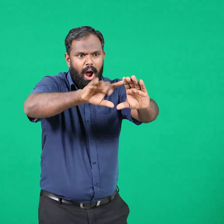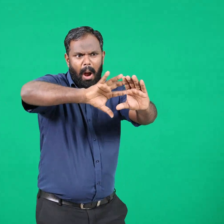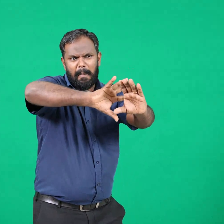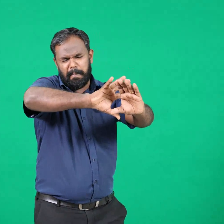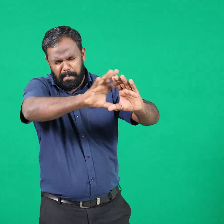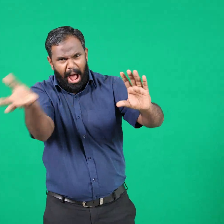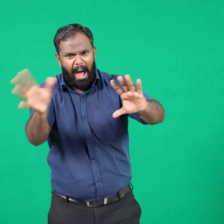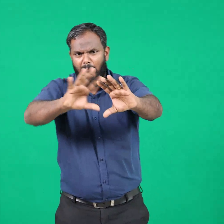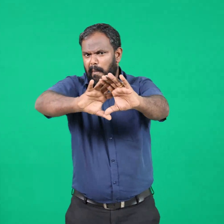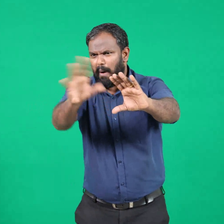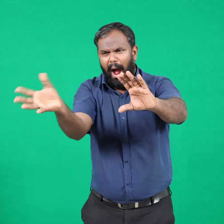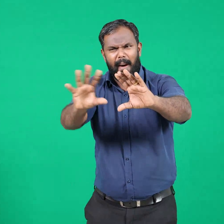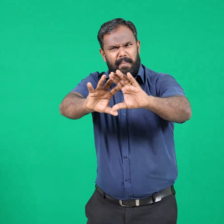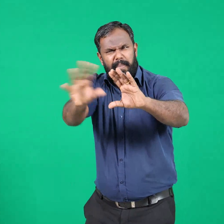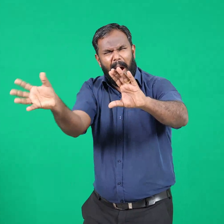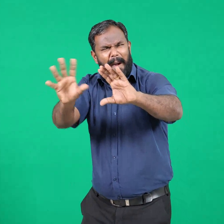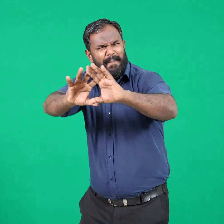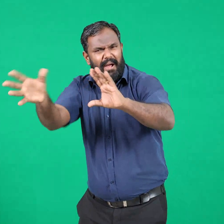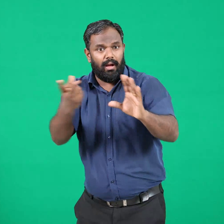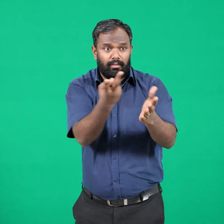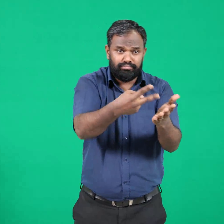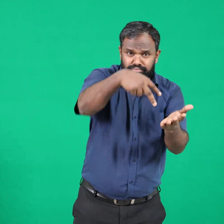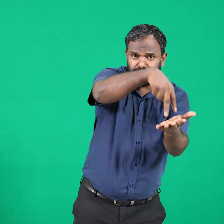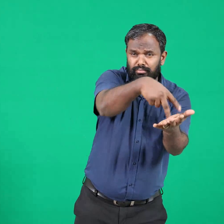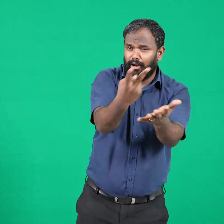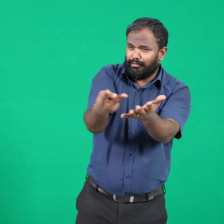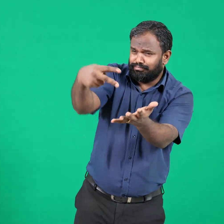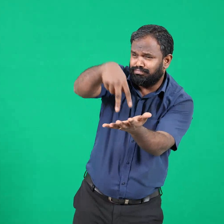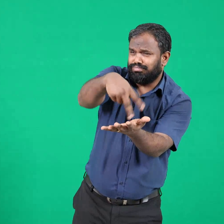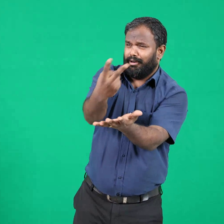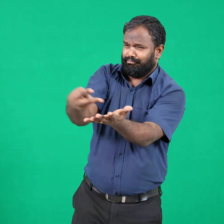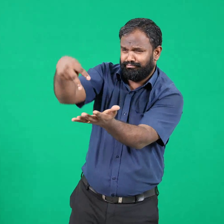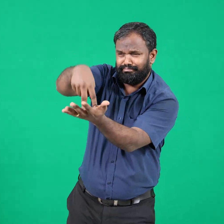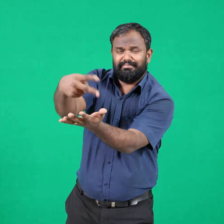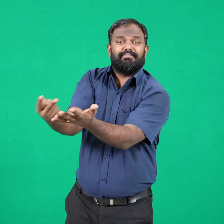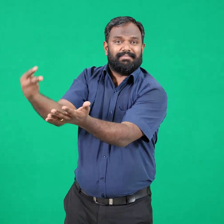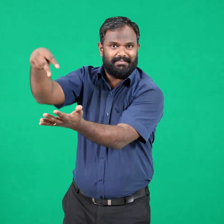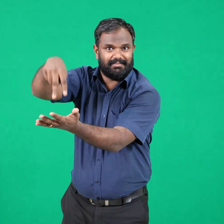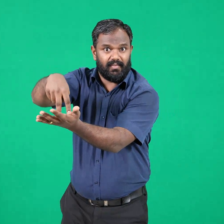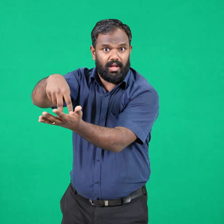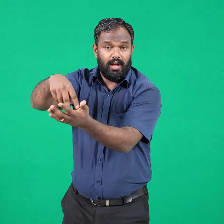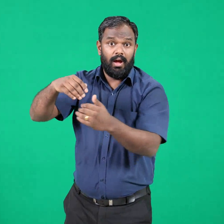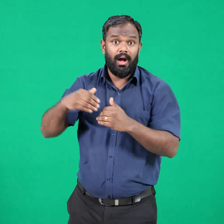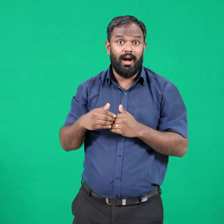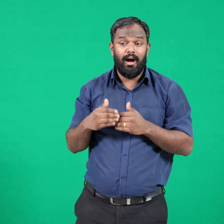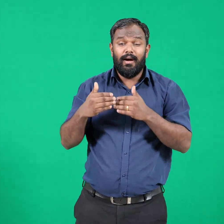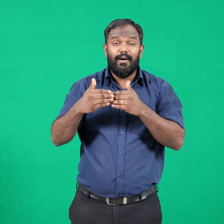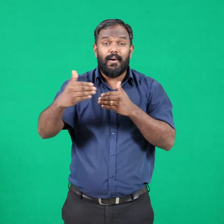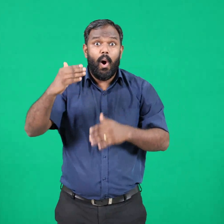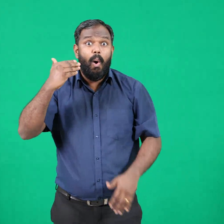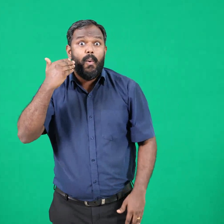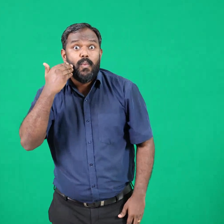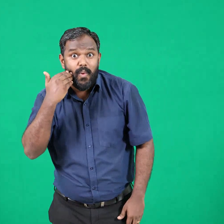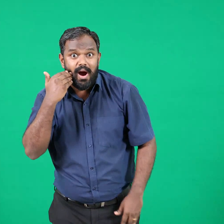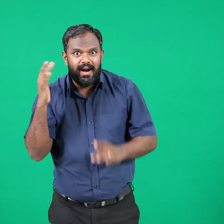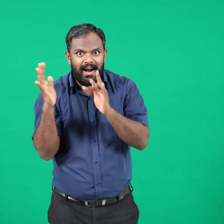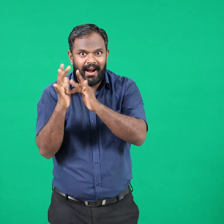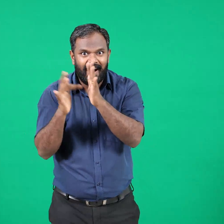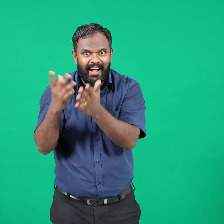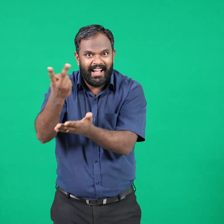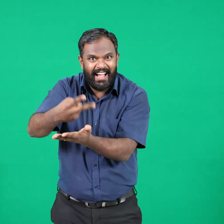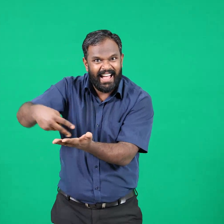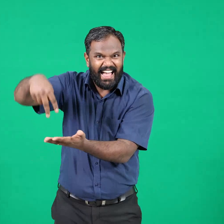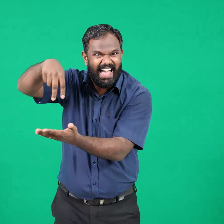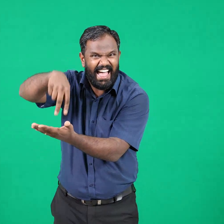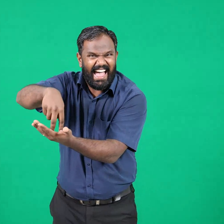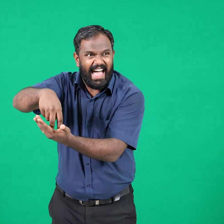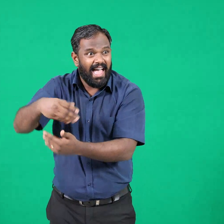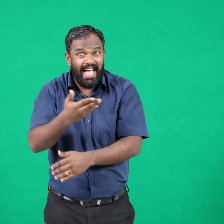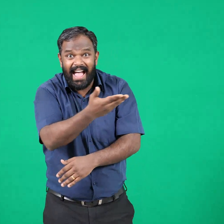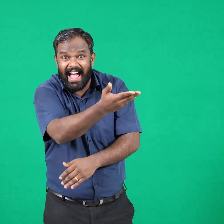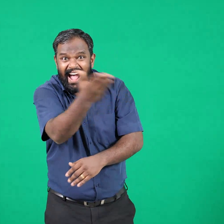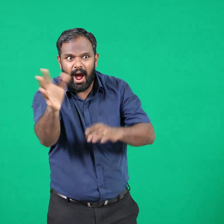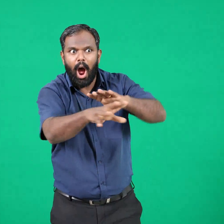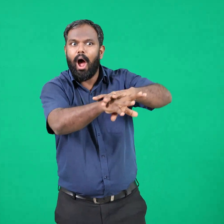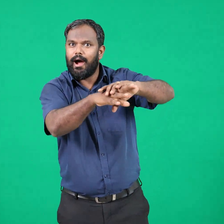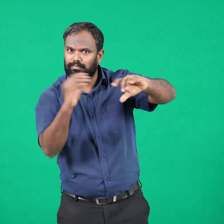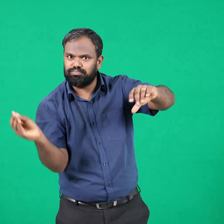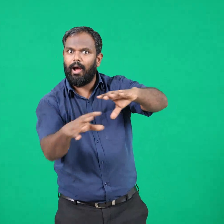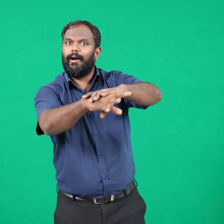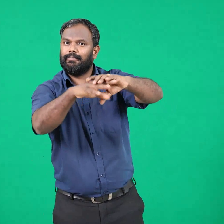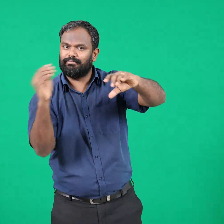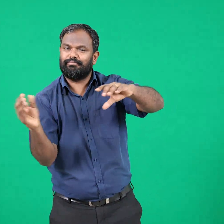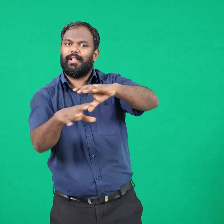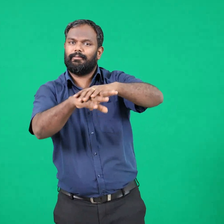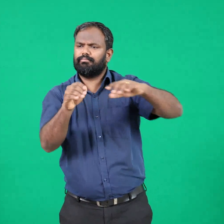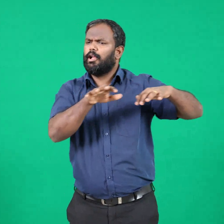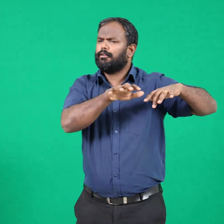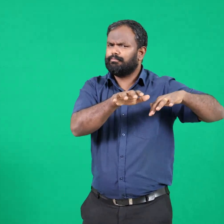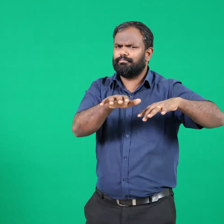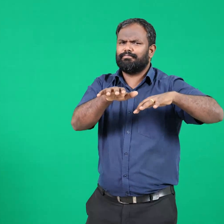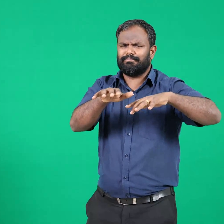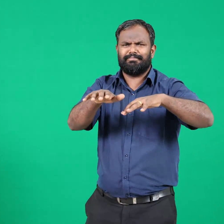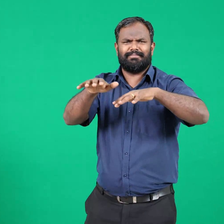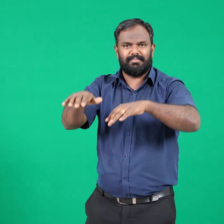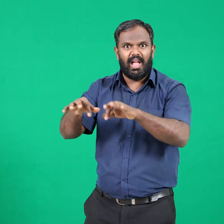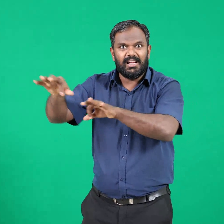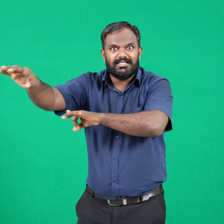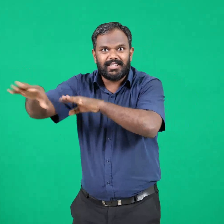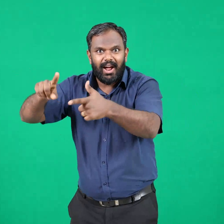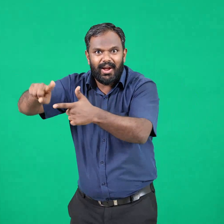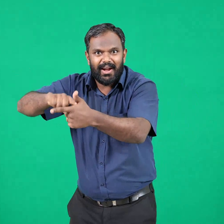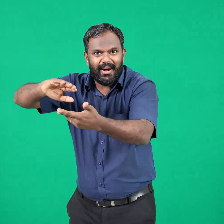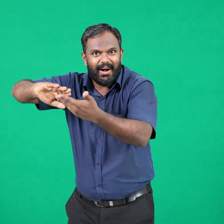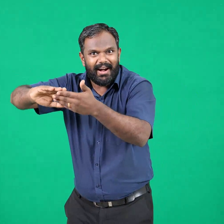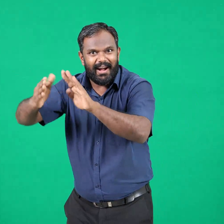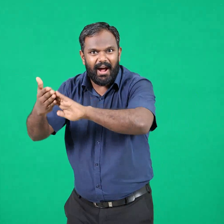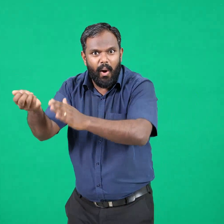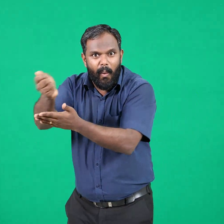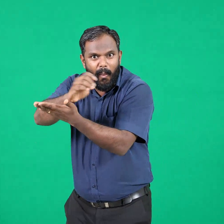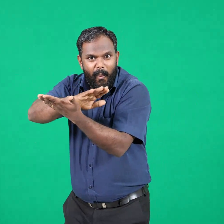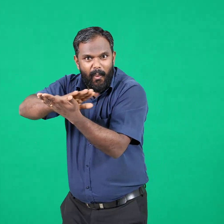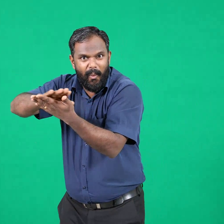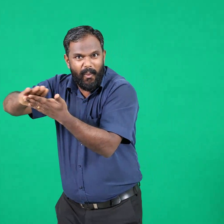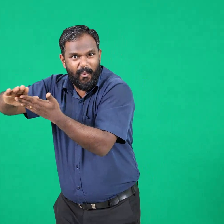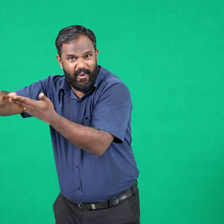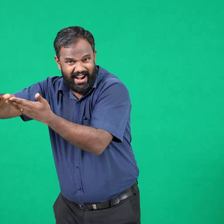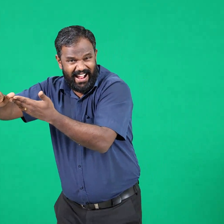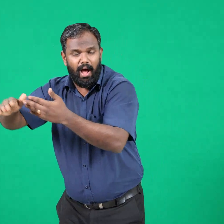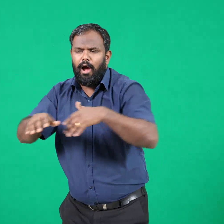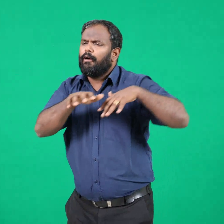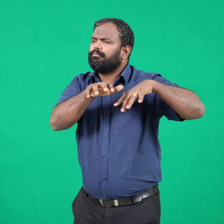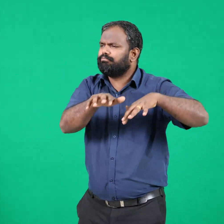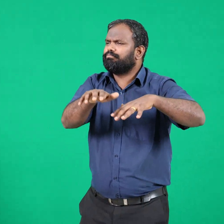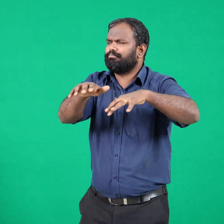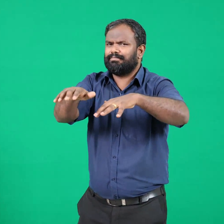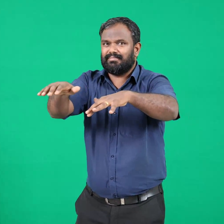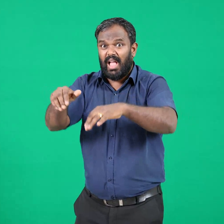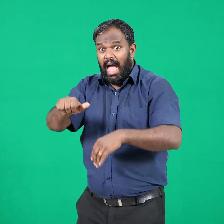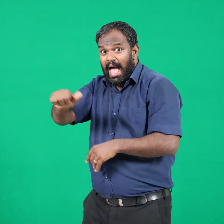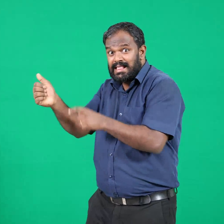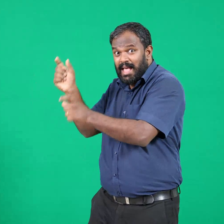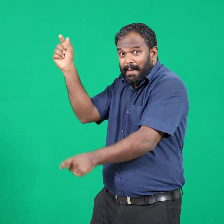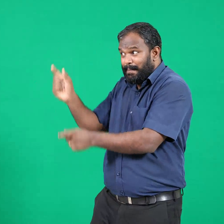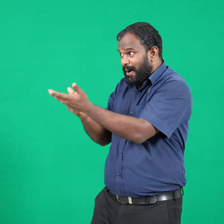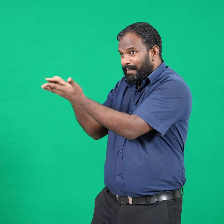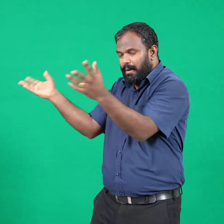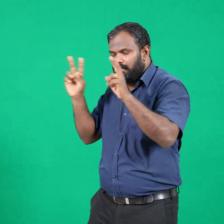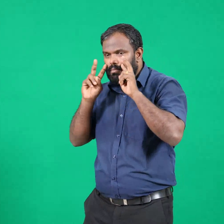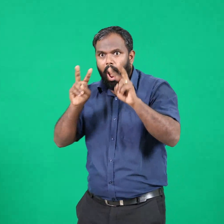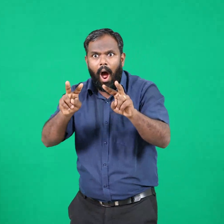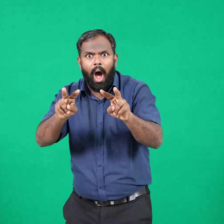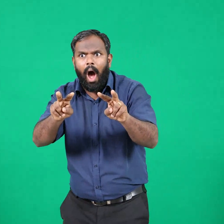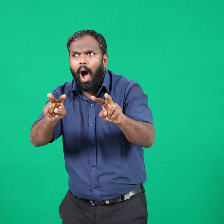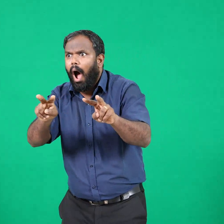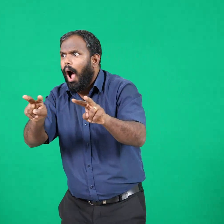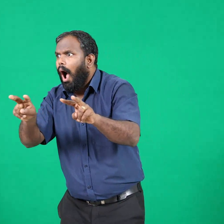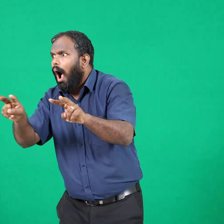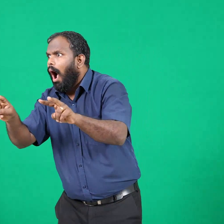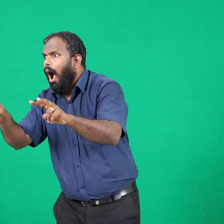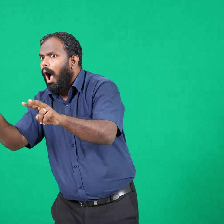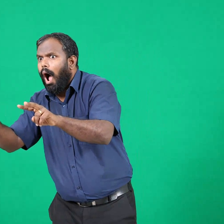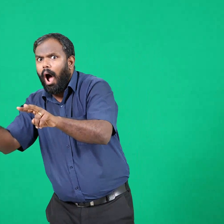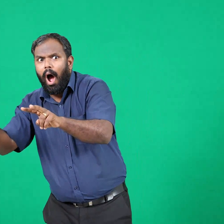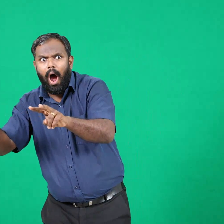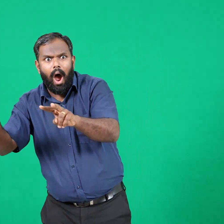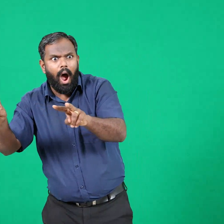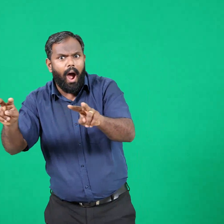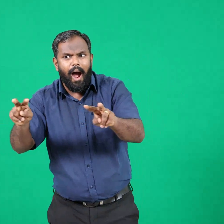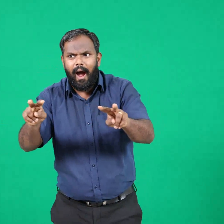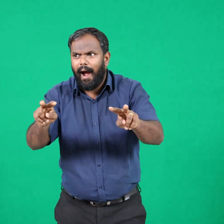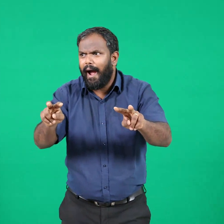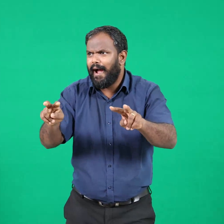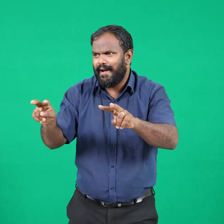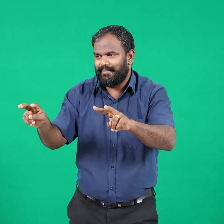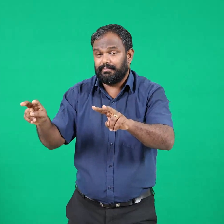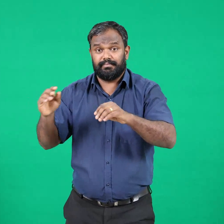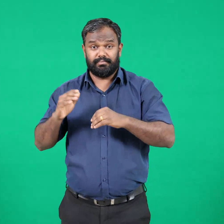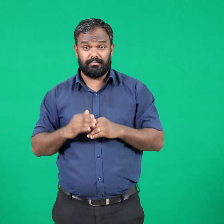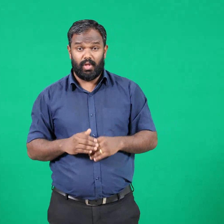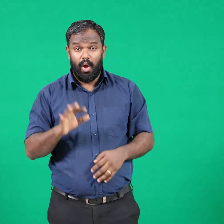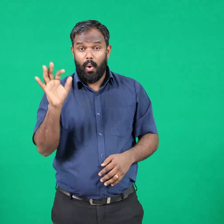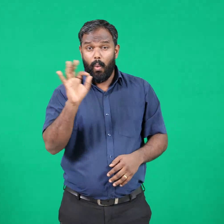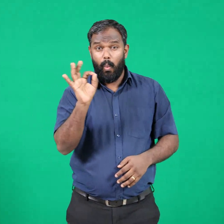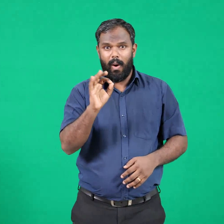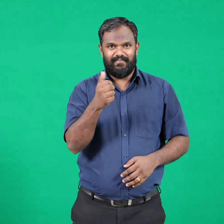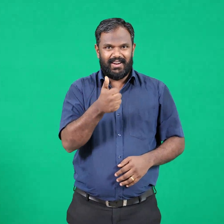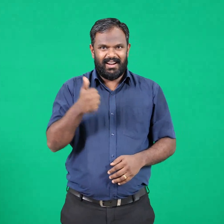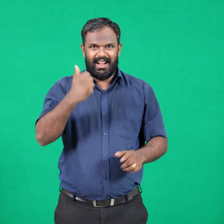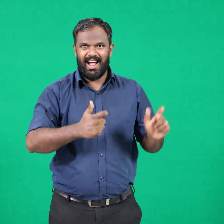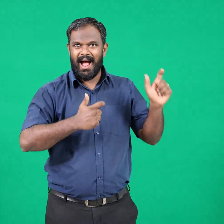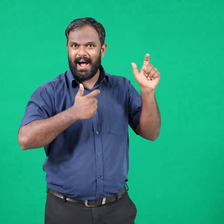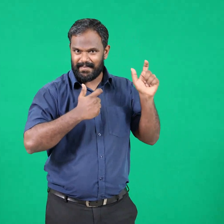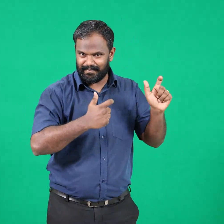After Jesus ' resurrection, when they had come out of the tombs, they entered the holy city and appeared to many people.